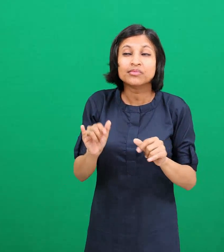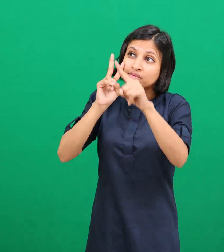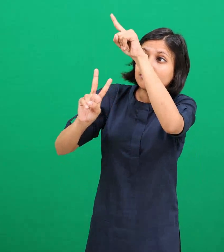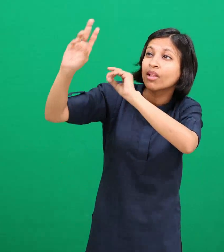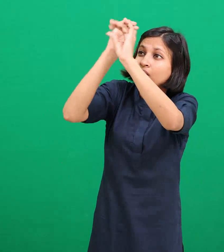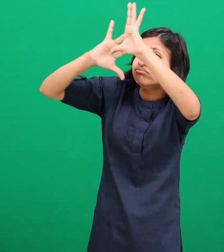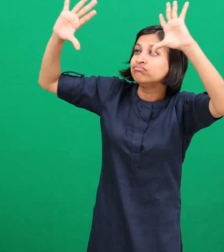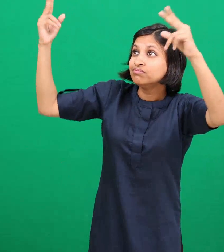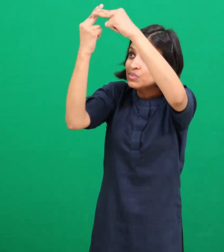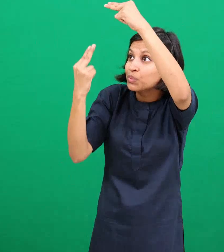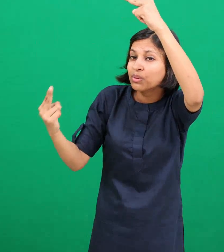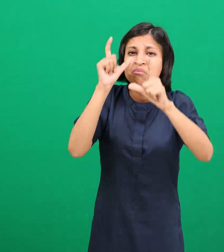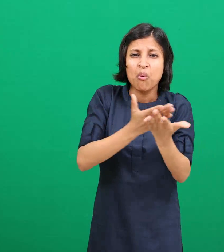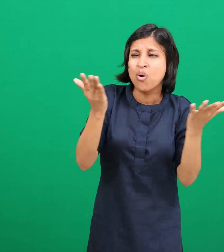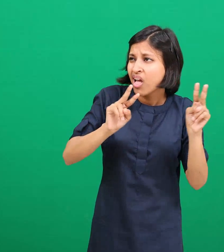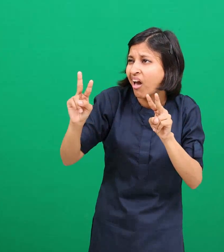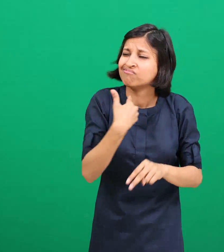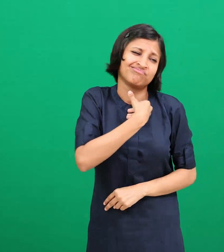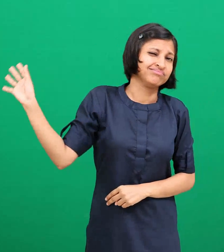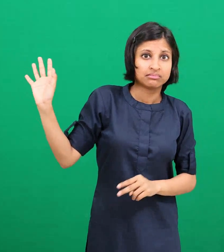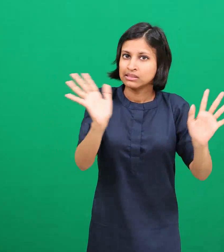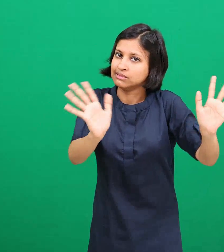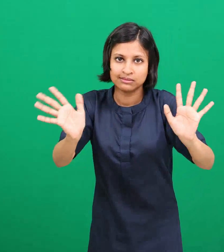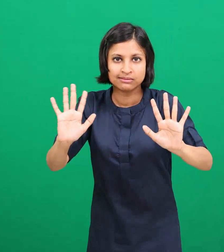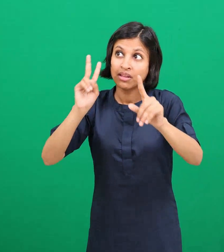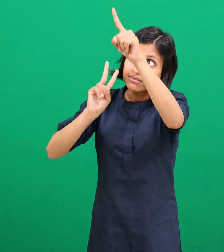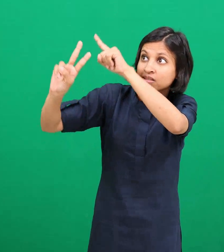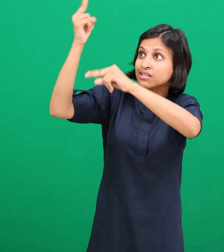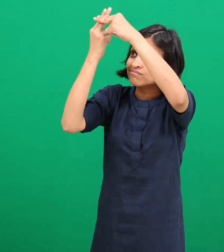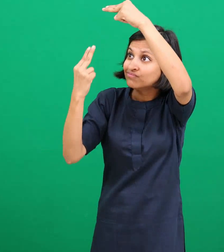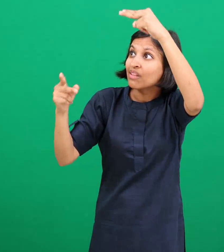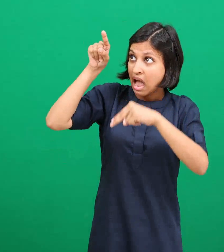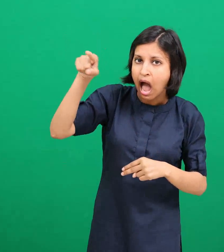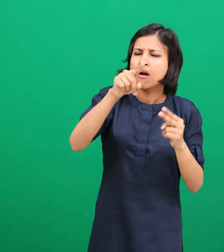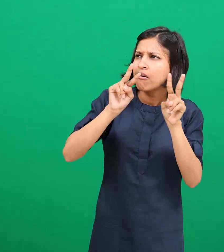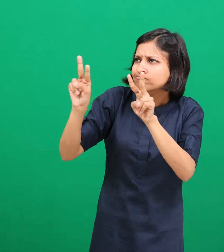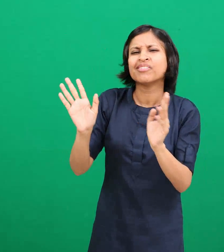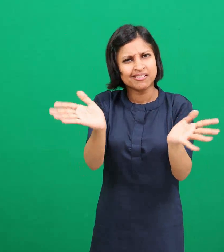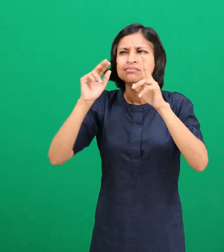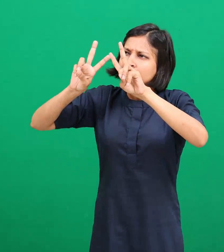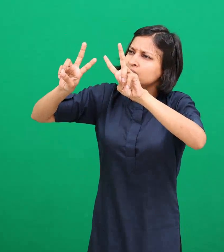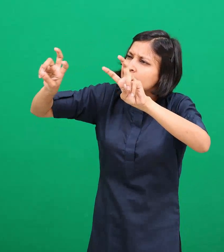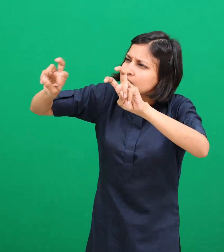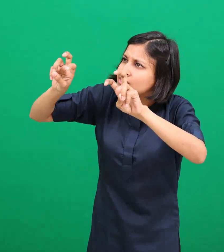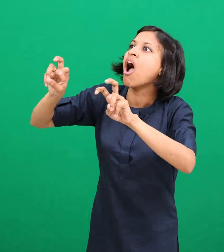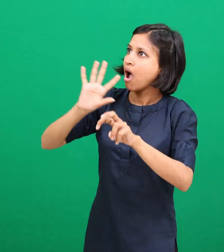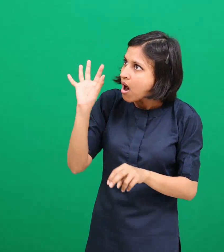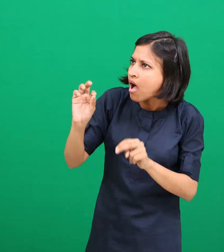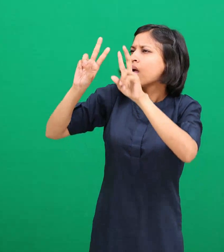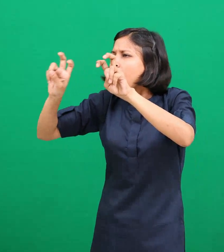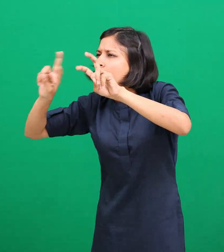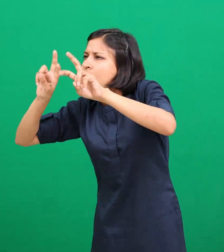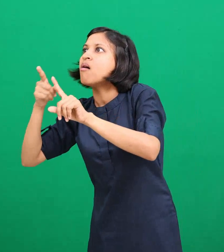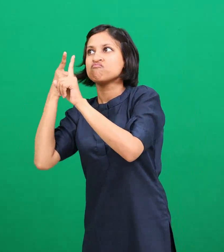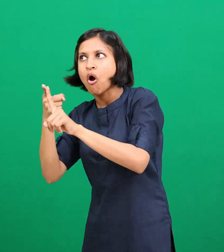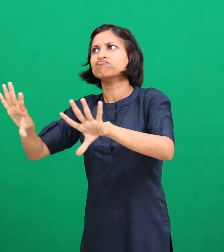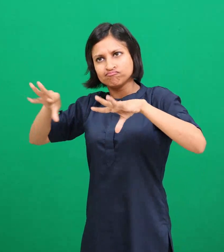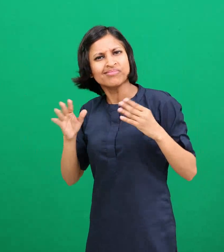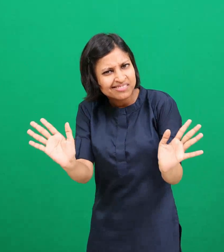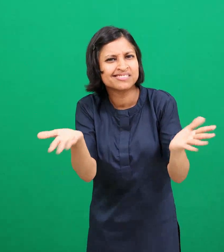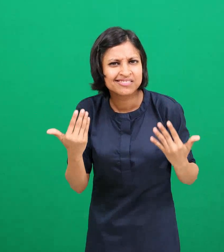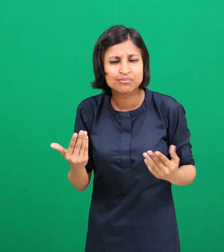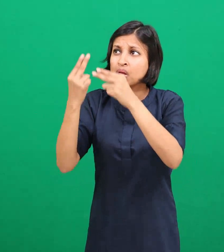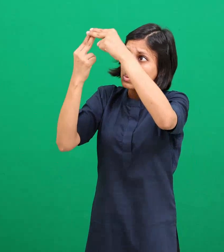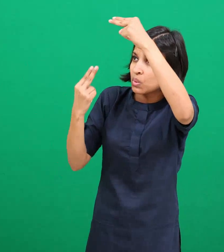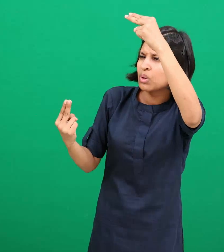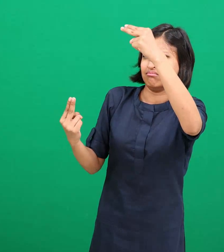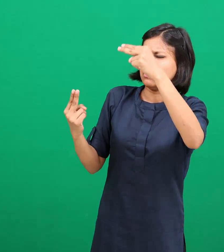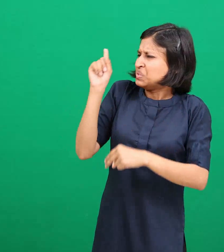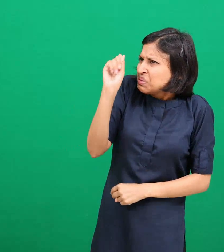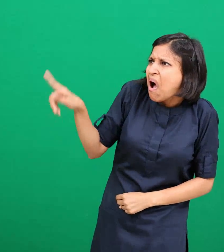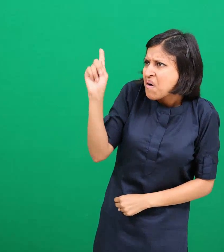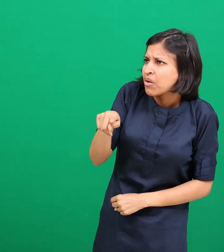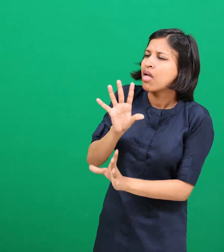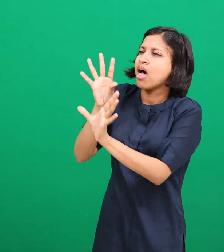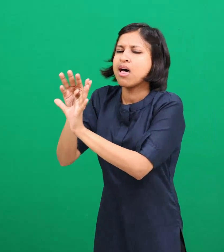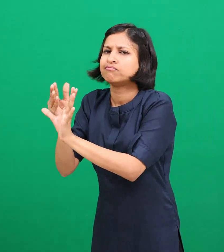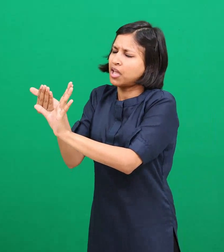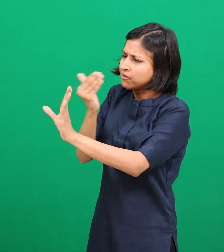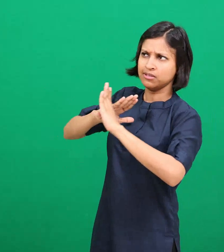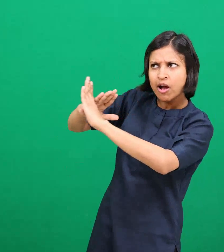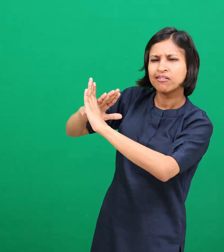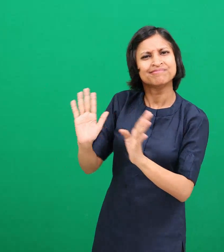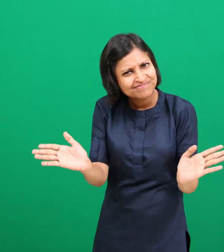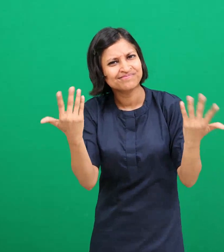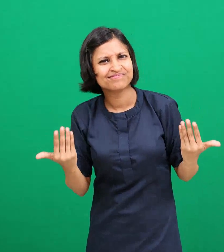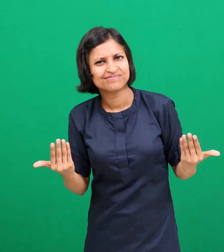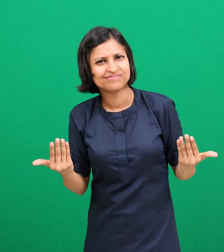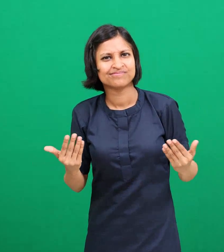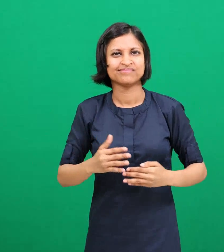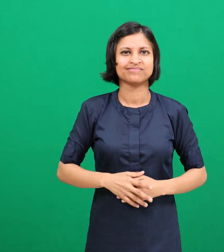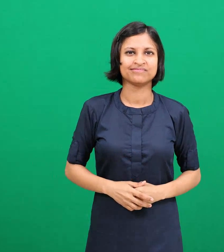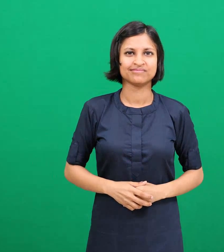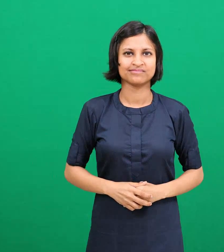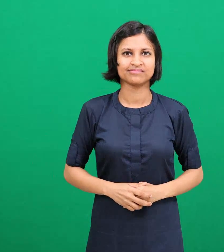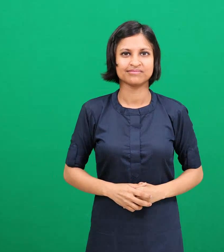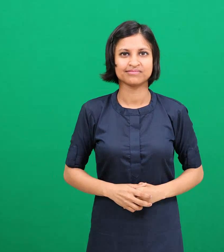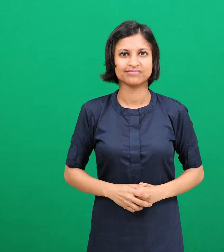Do not extinguish the Spirit. Do not treat prophecies with contempt, but test all things. Hold fast to what is good.